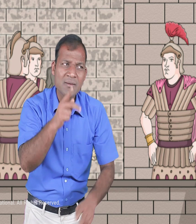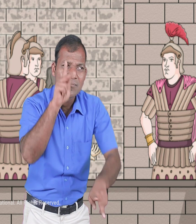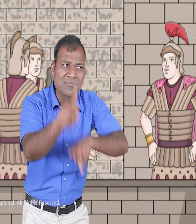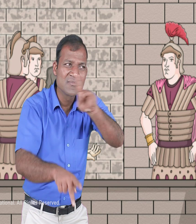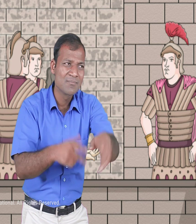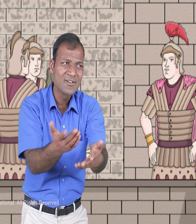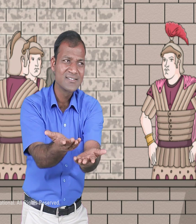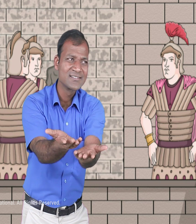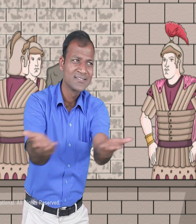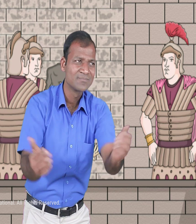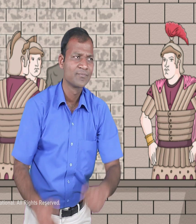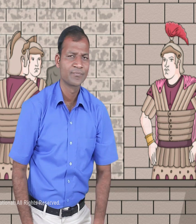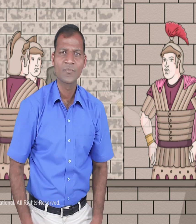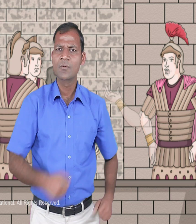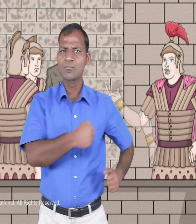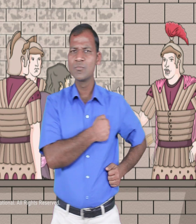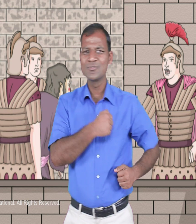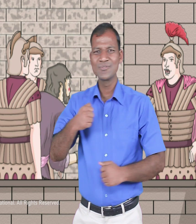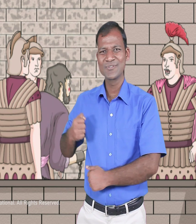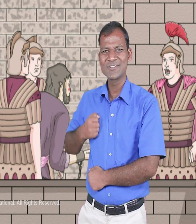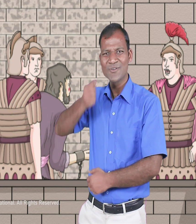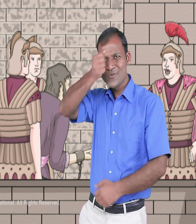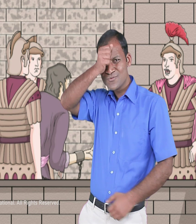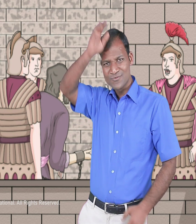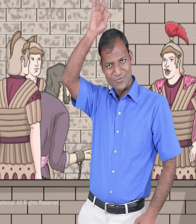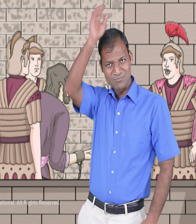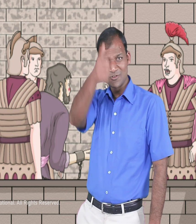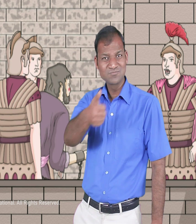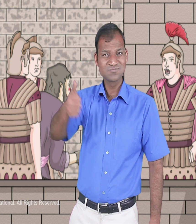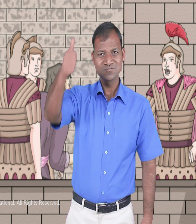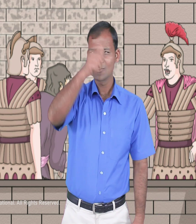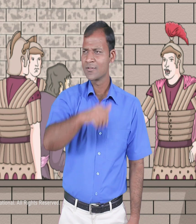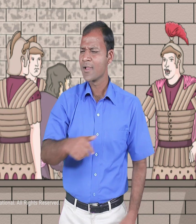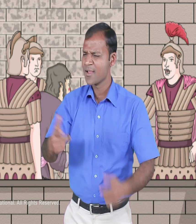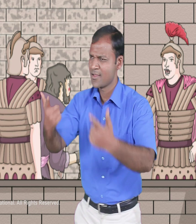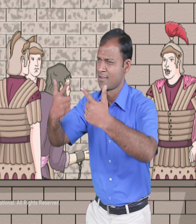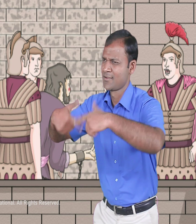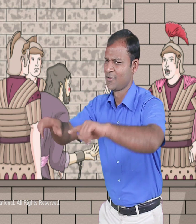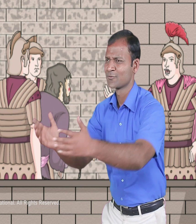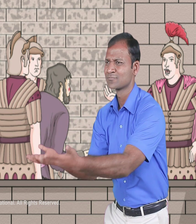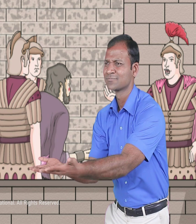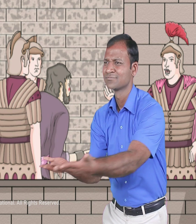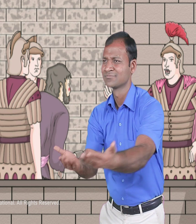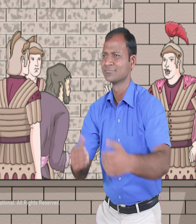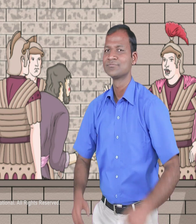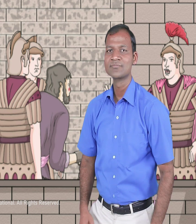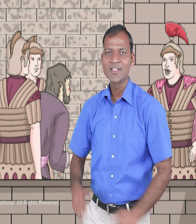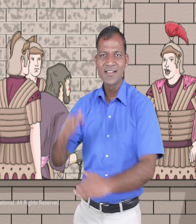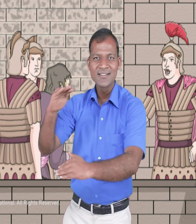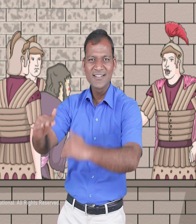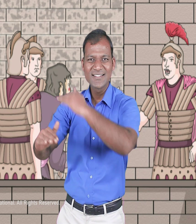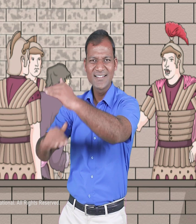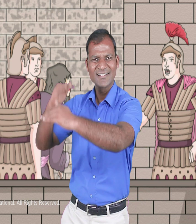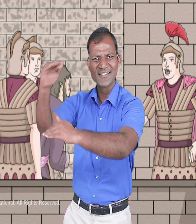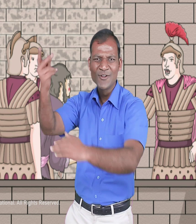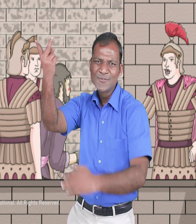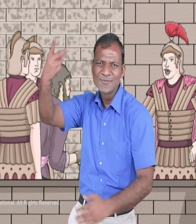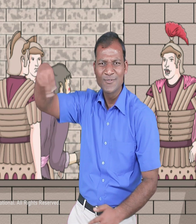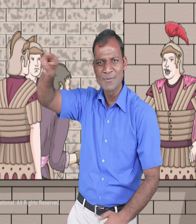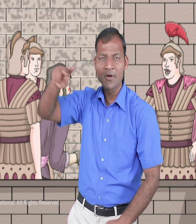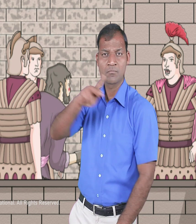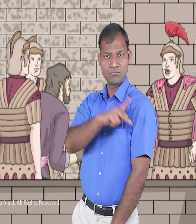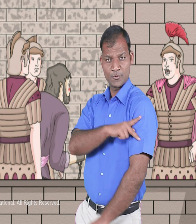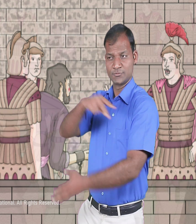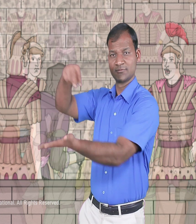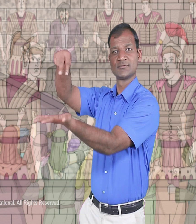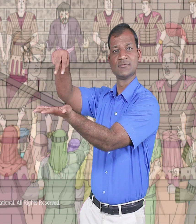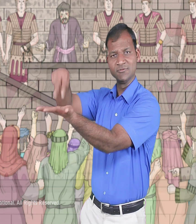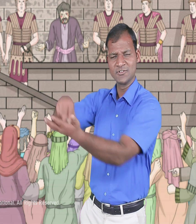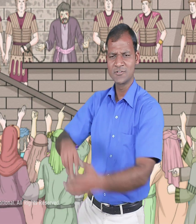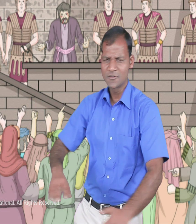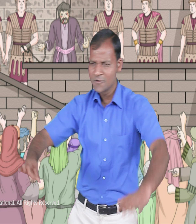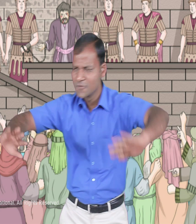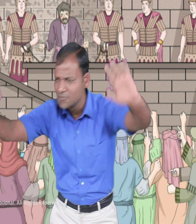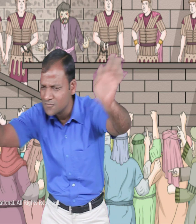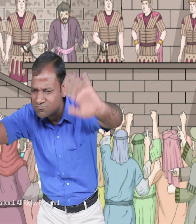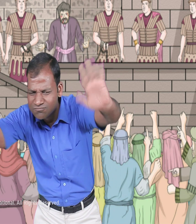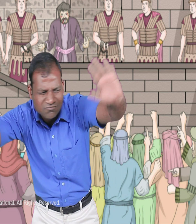Now I beg you to allow me to speak to the people.”